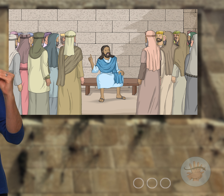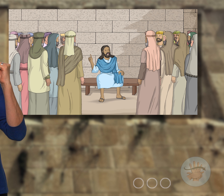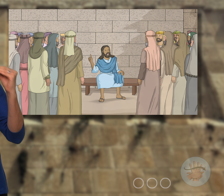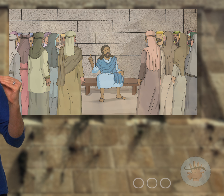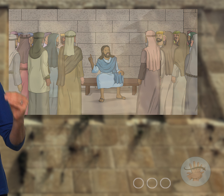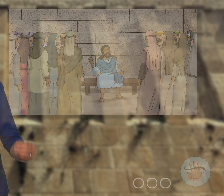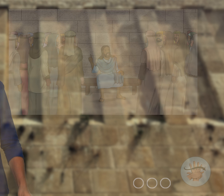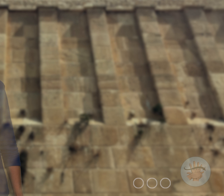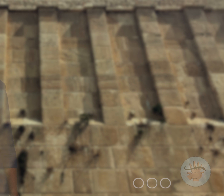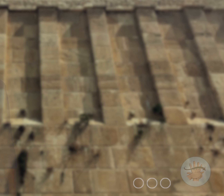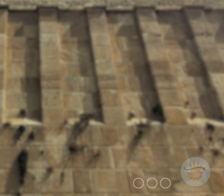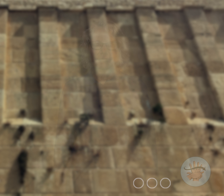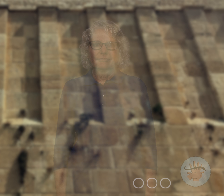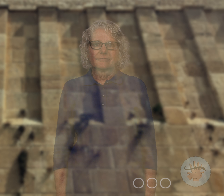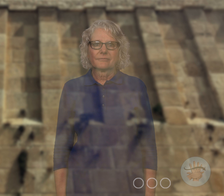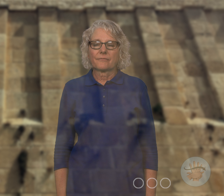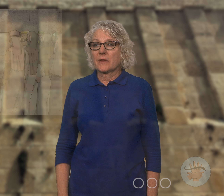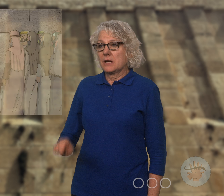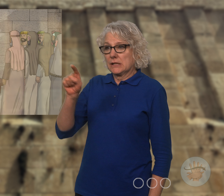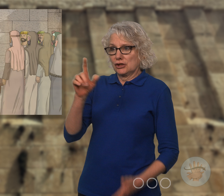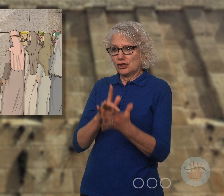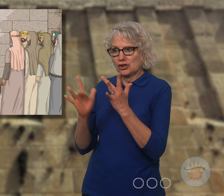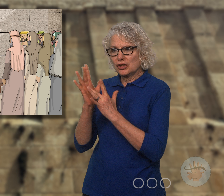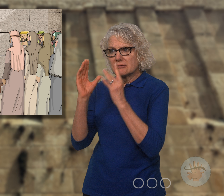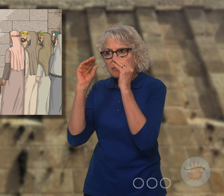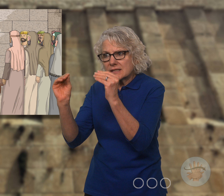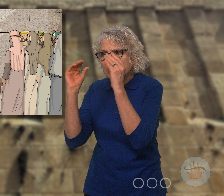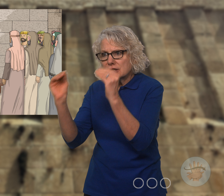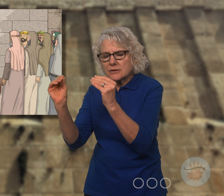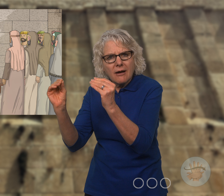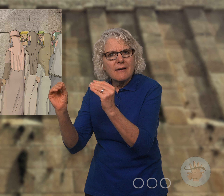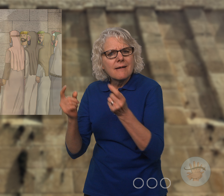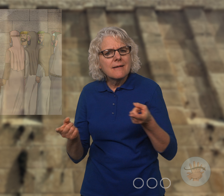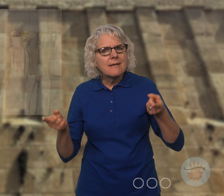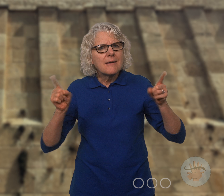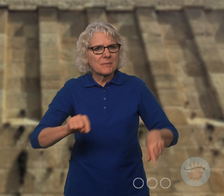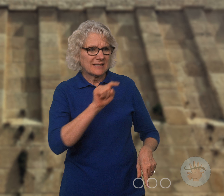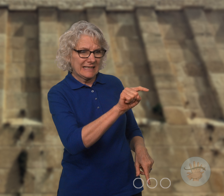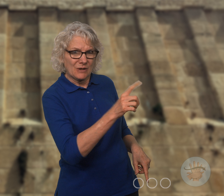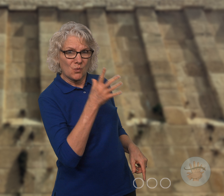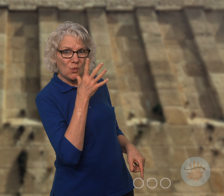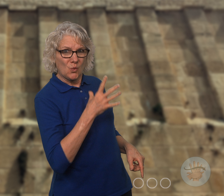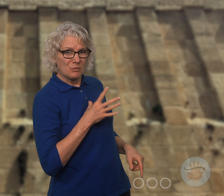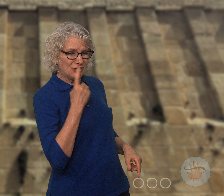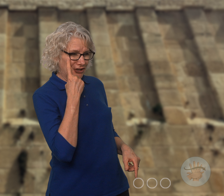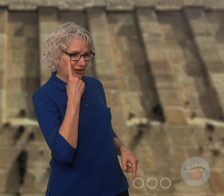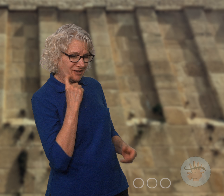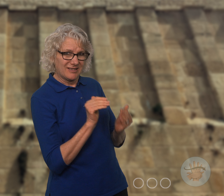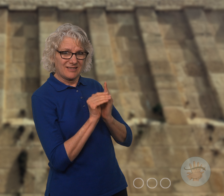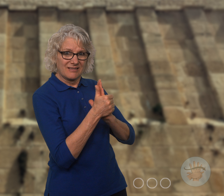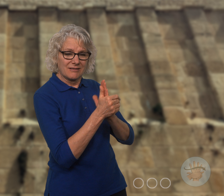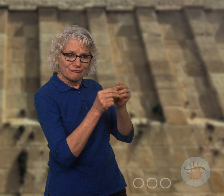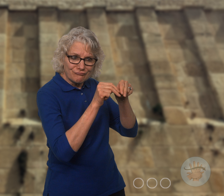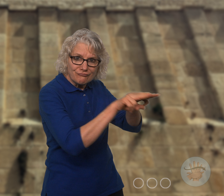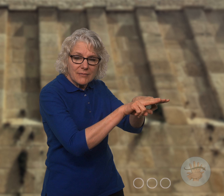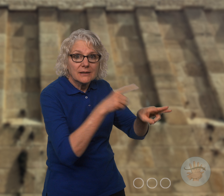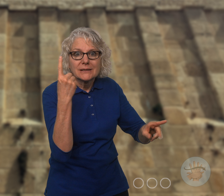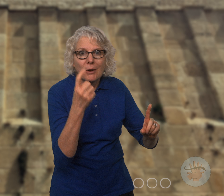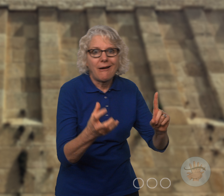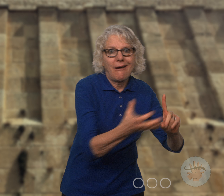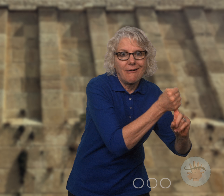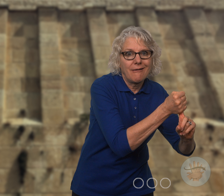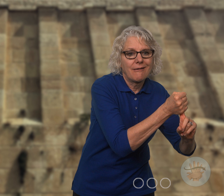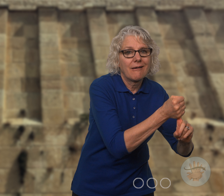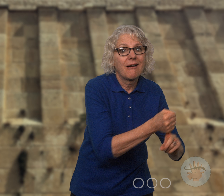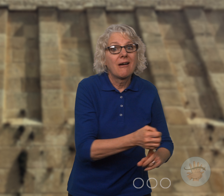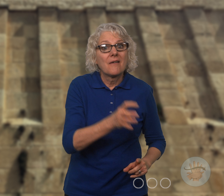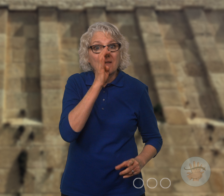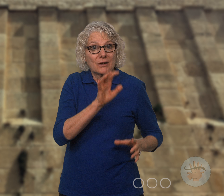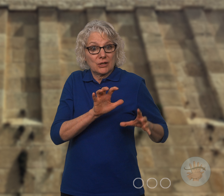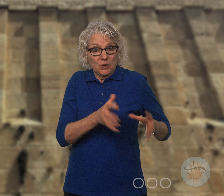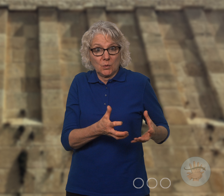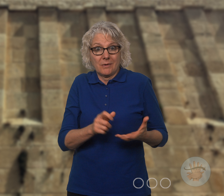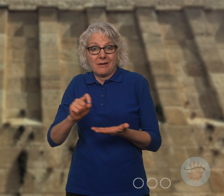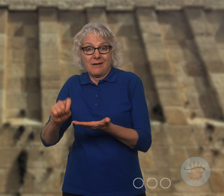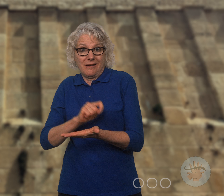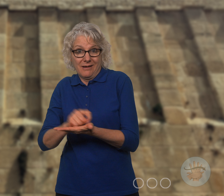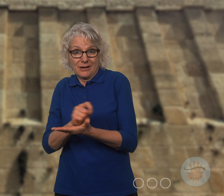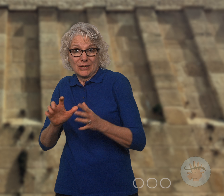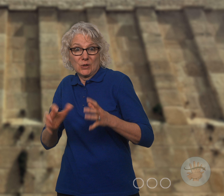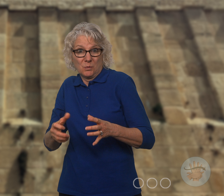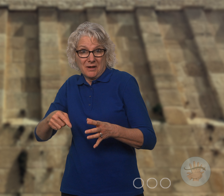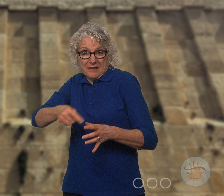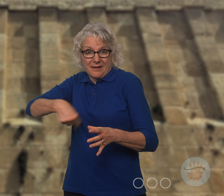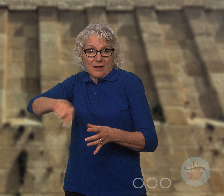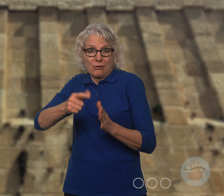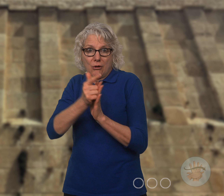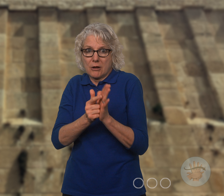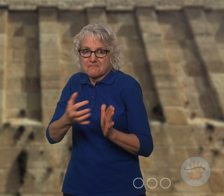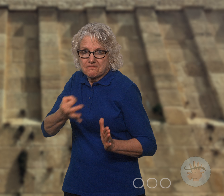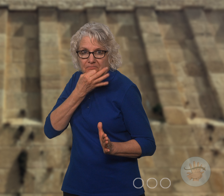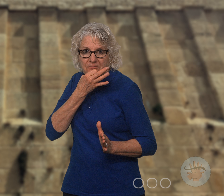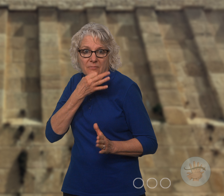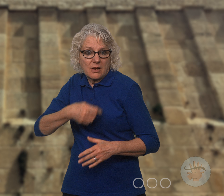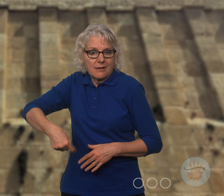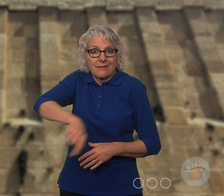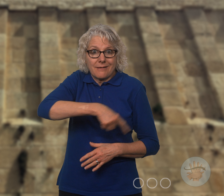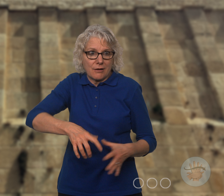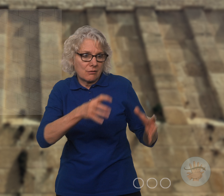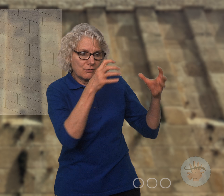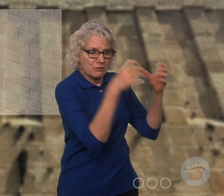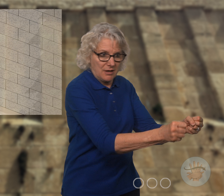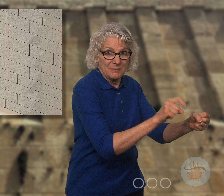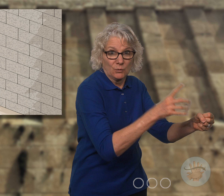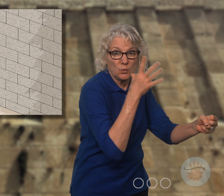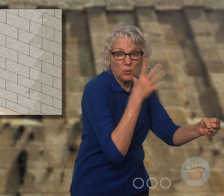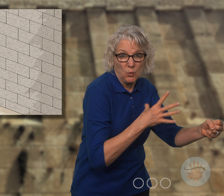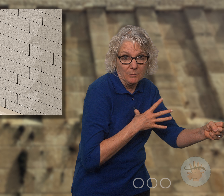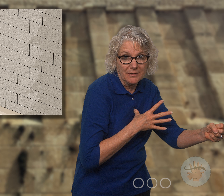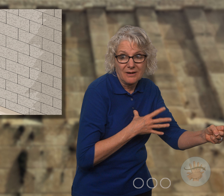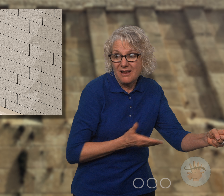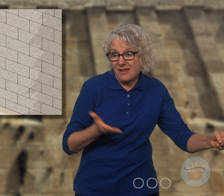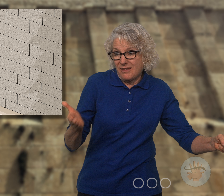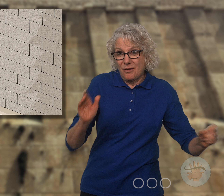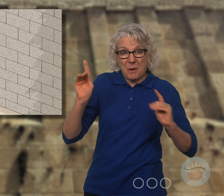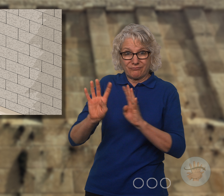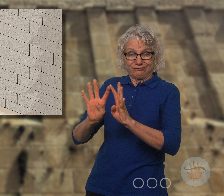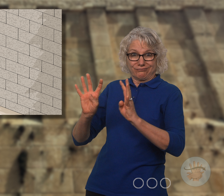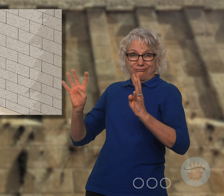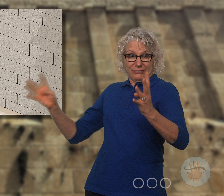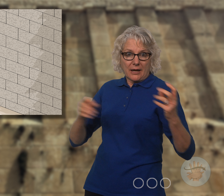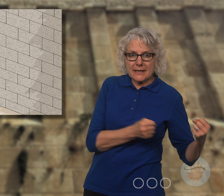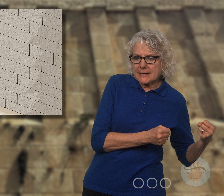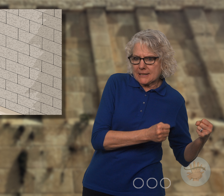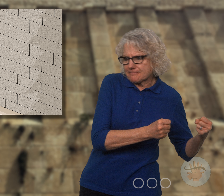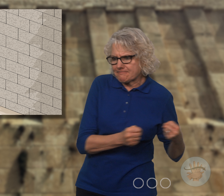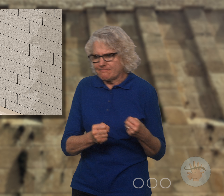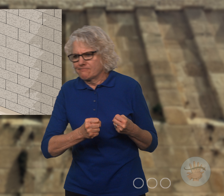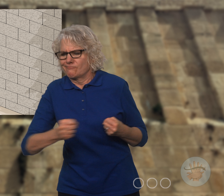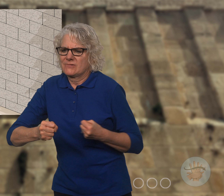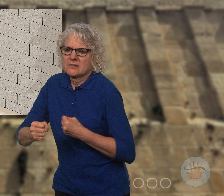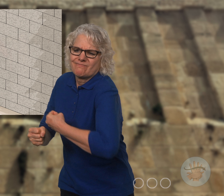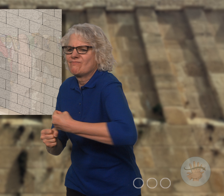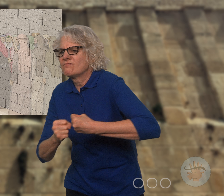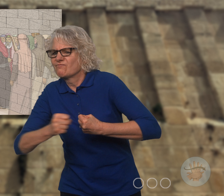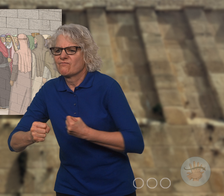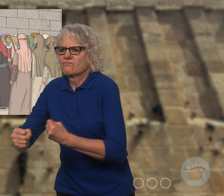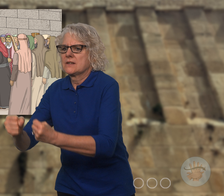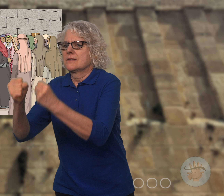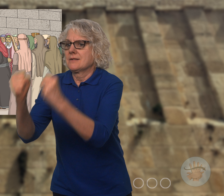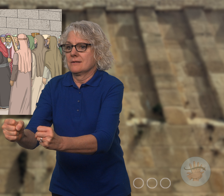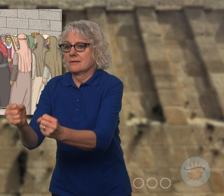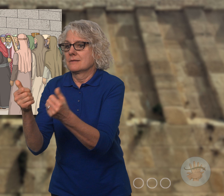The scribes and Pharisees, however, brought to Him a woman caught in adultery.